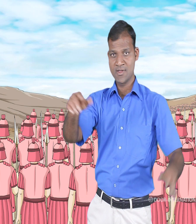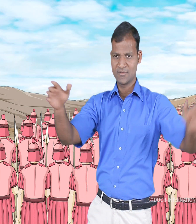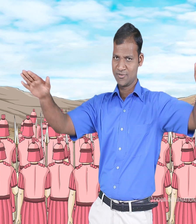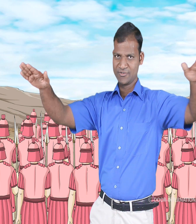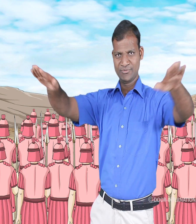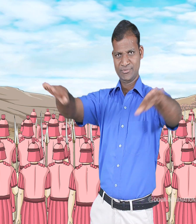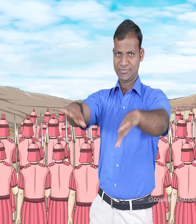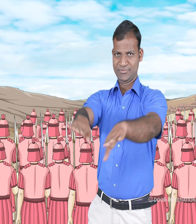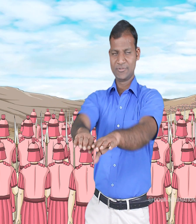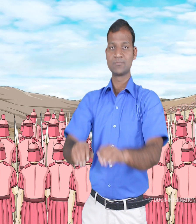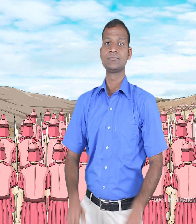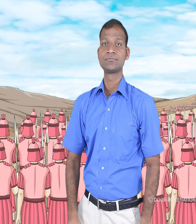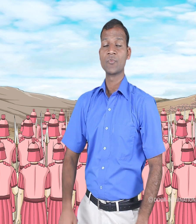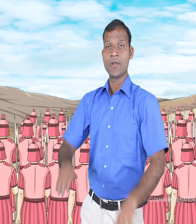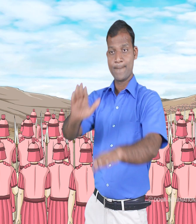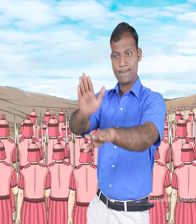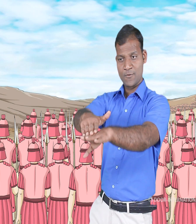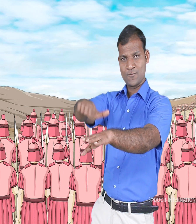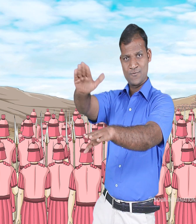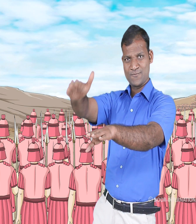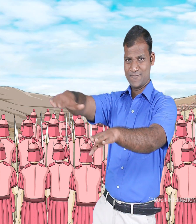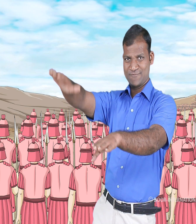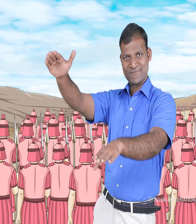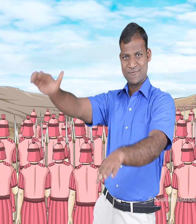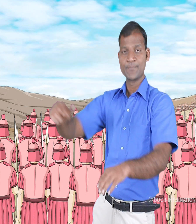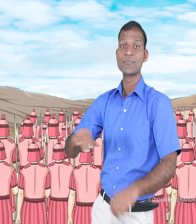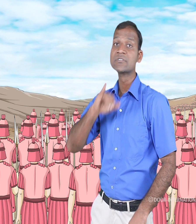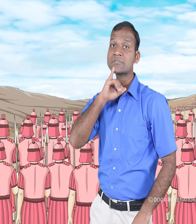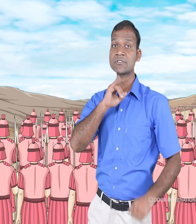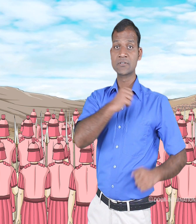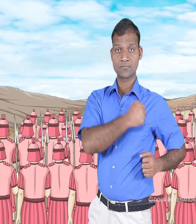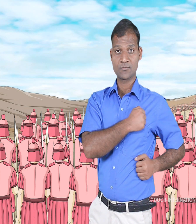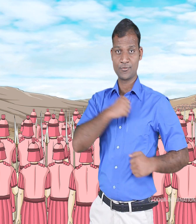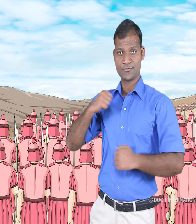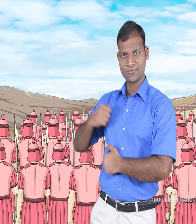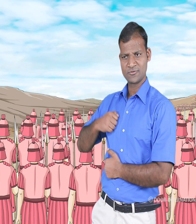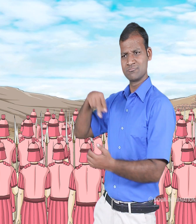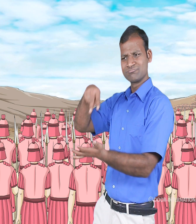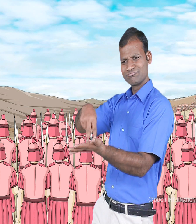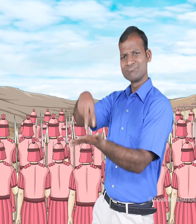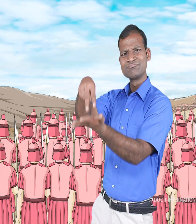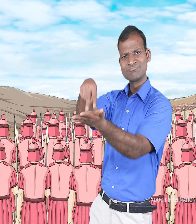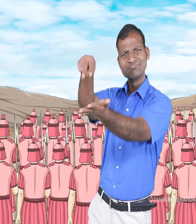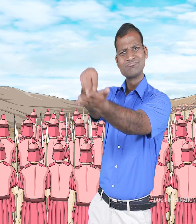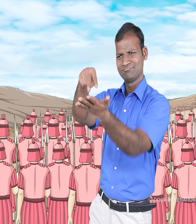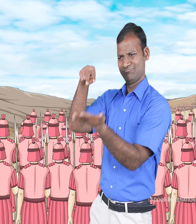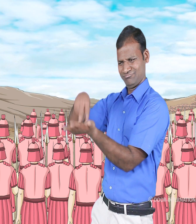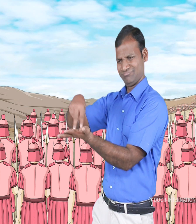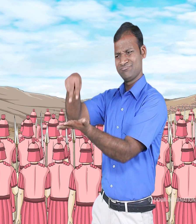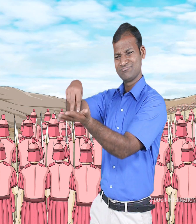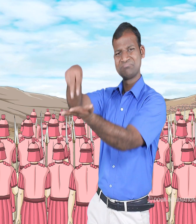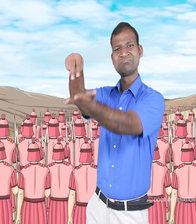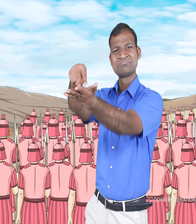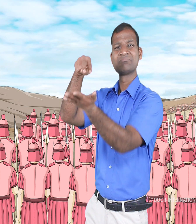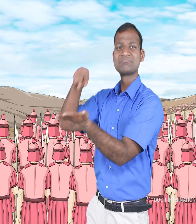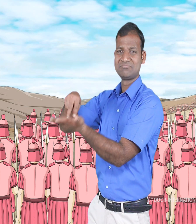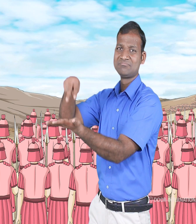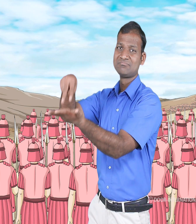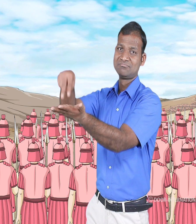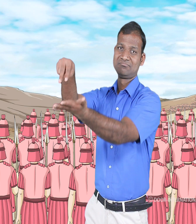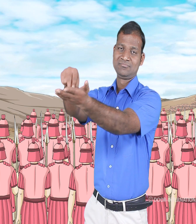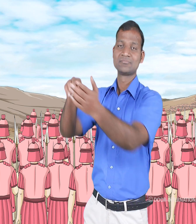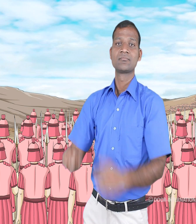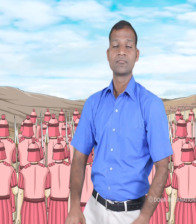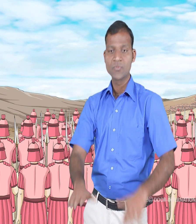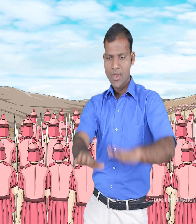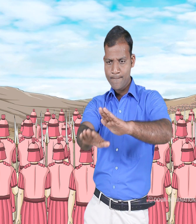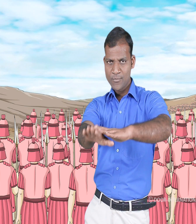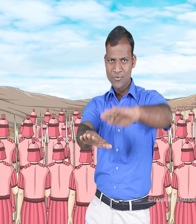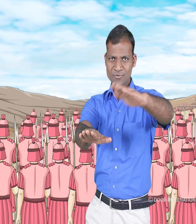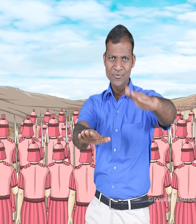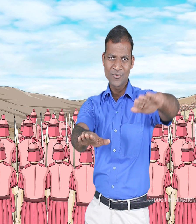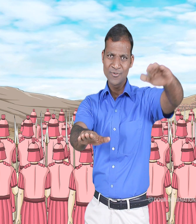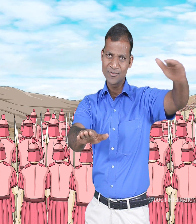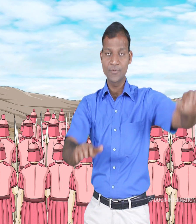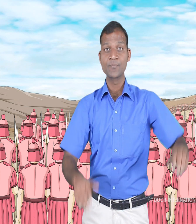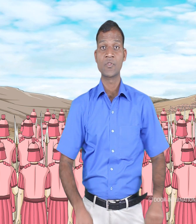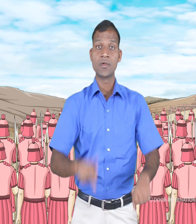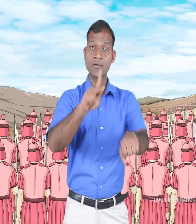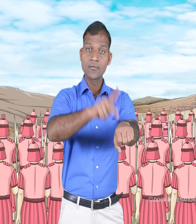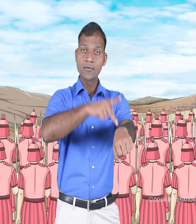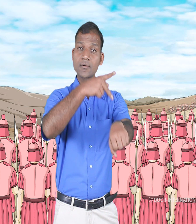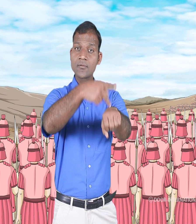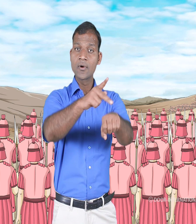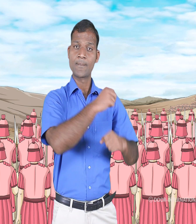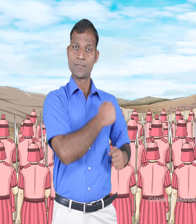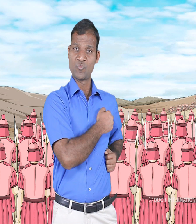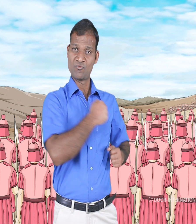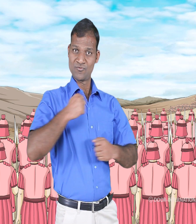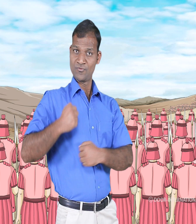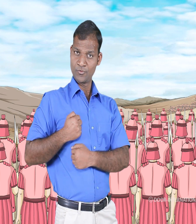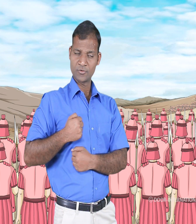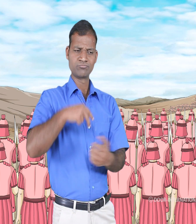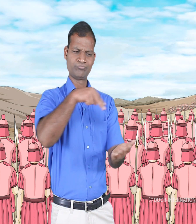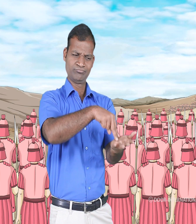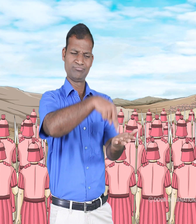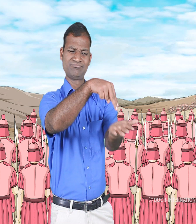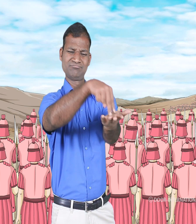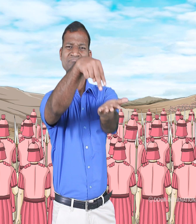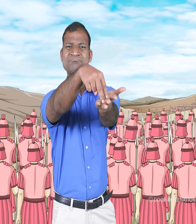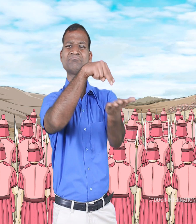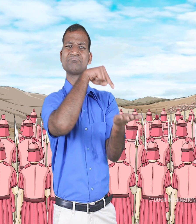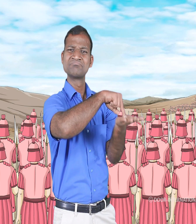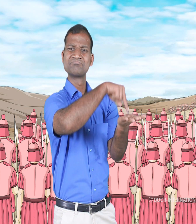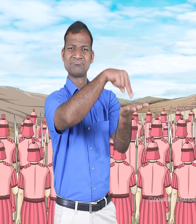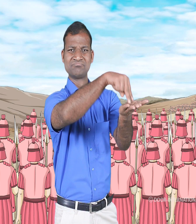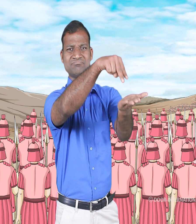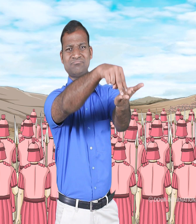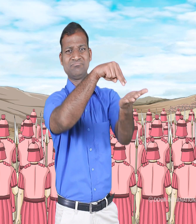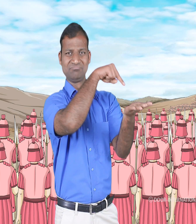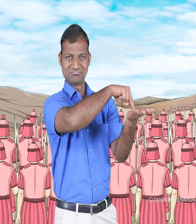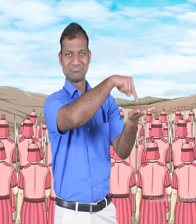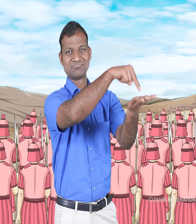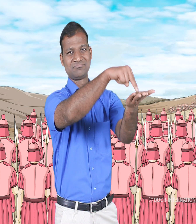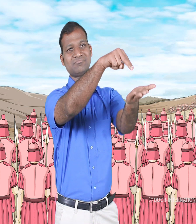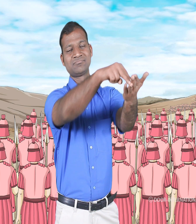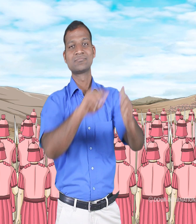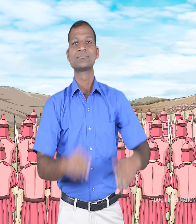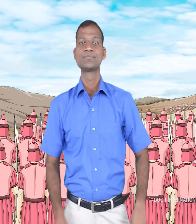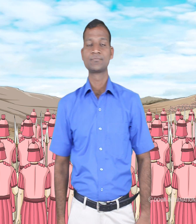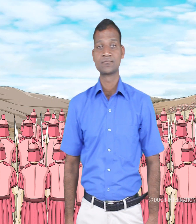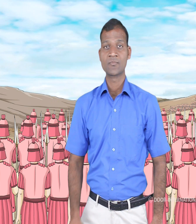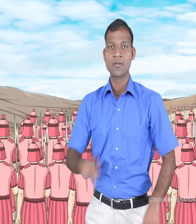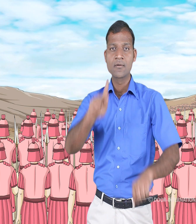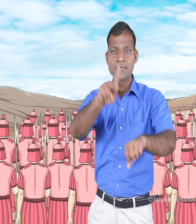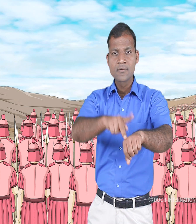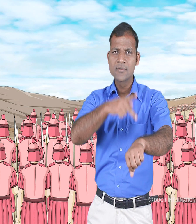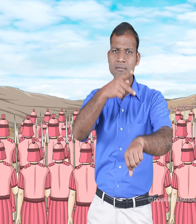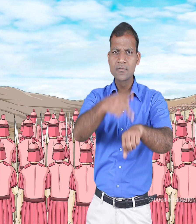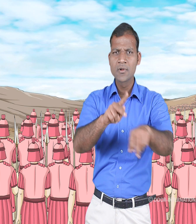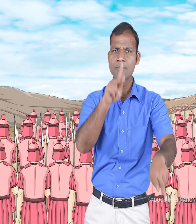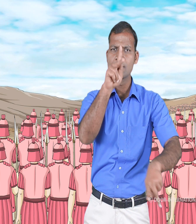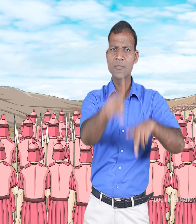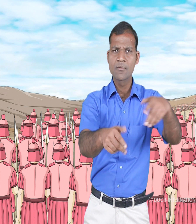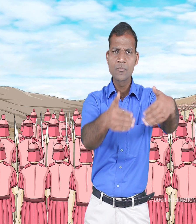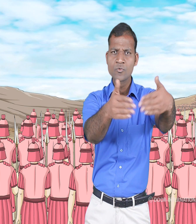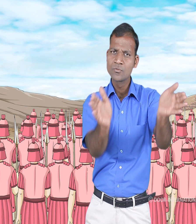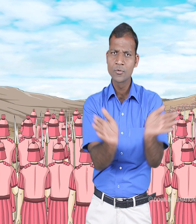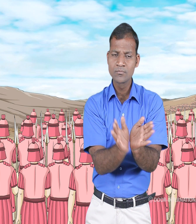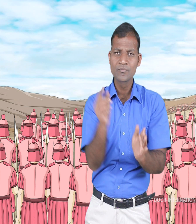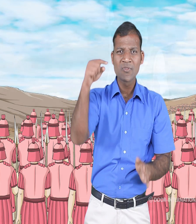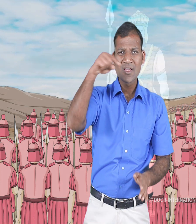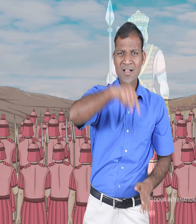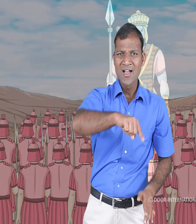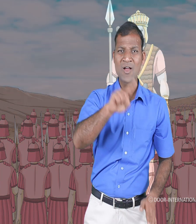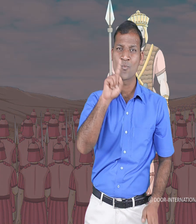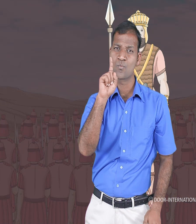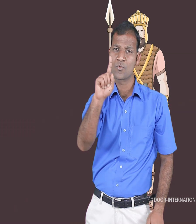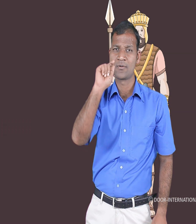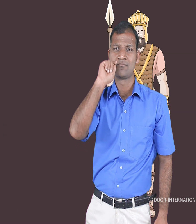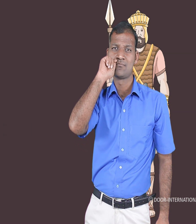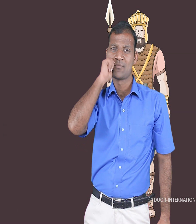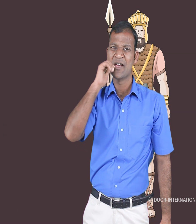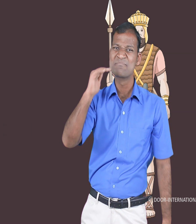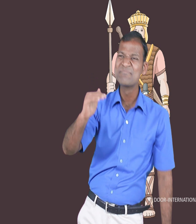The Philistines stood on one hill and the Israelites stood on another, with the valley between them.